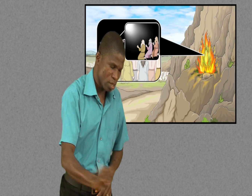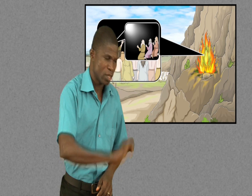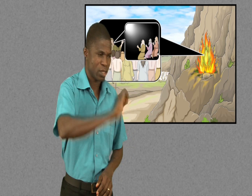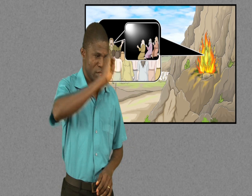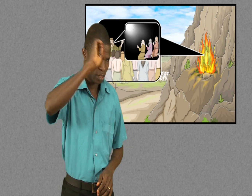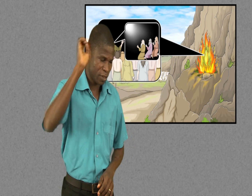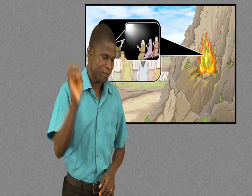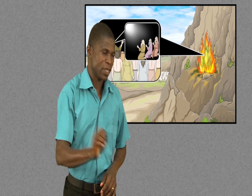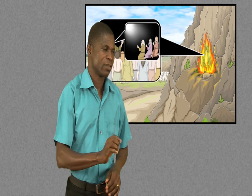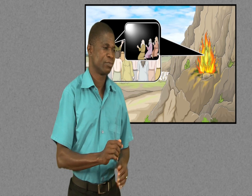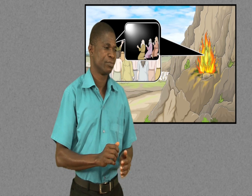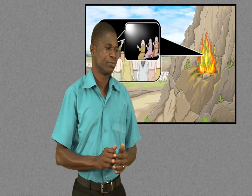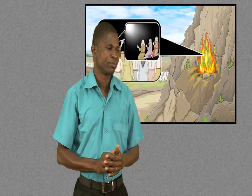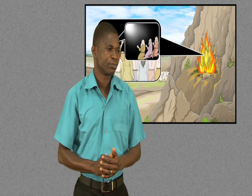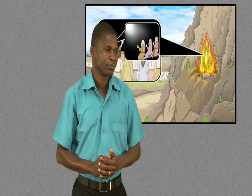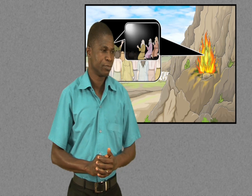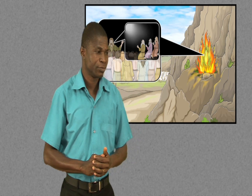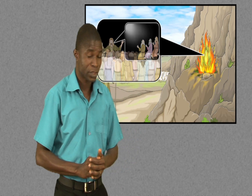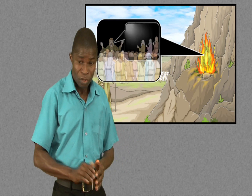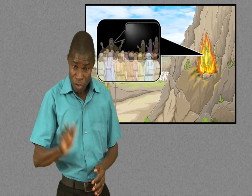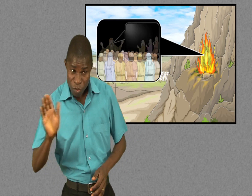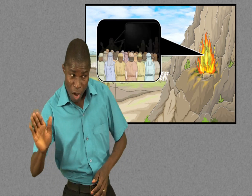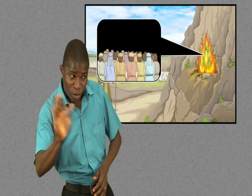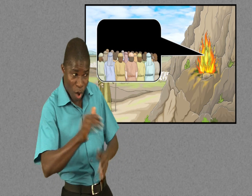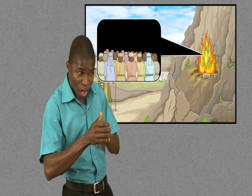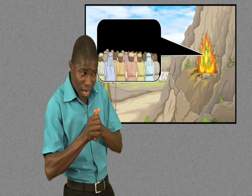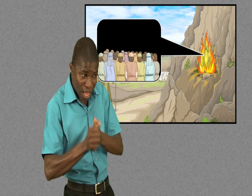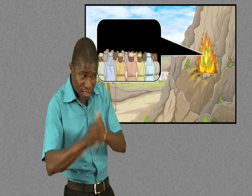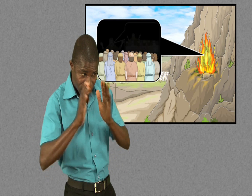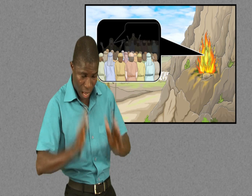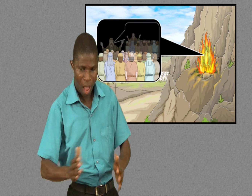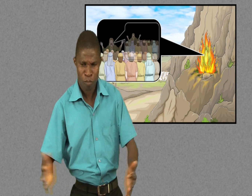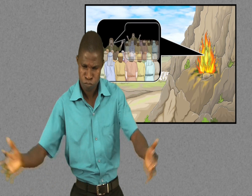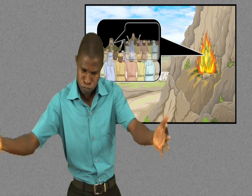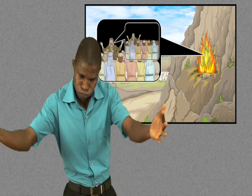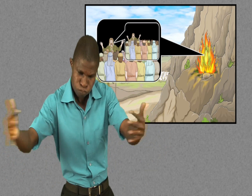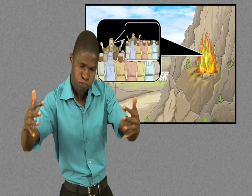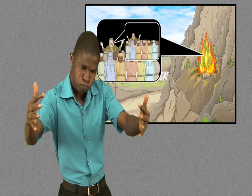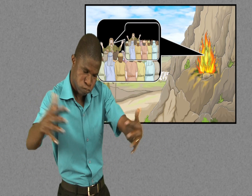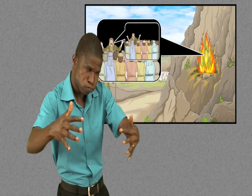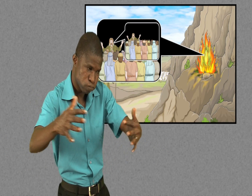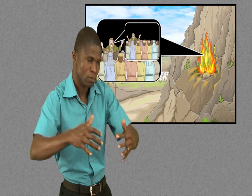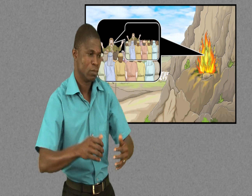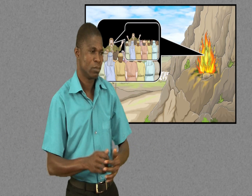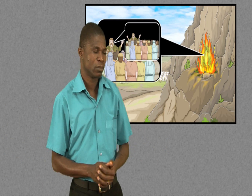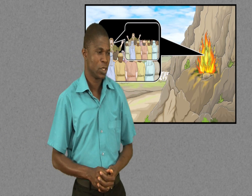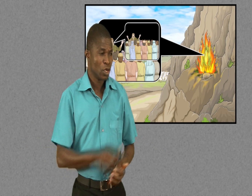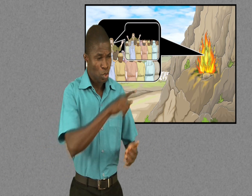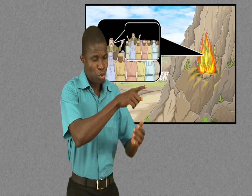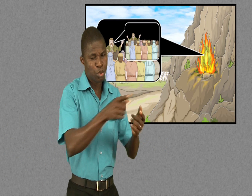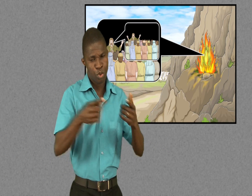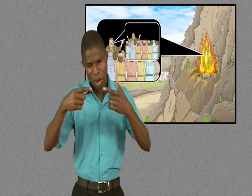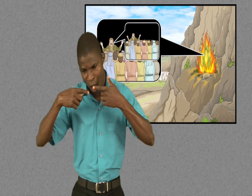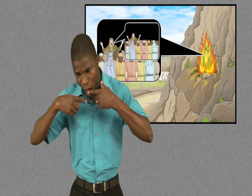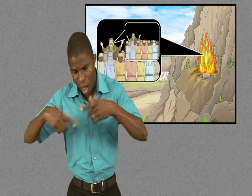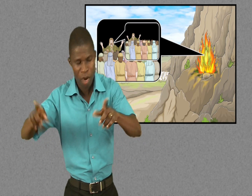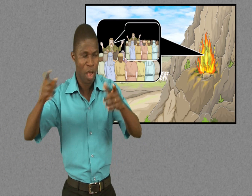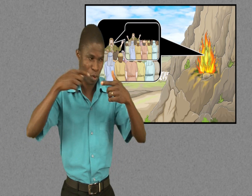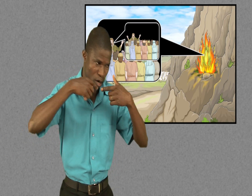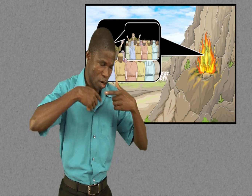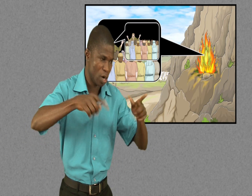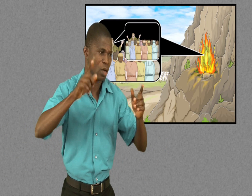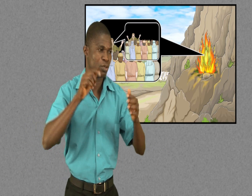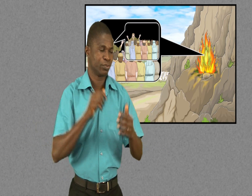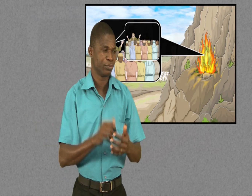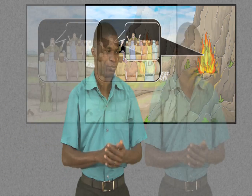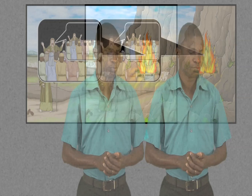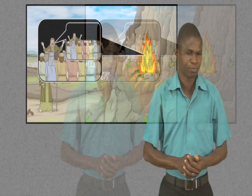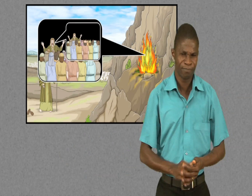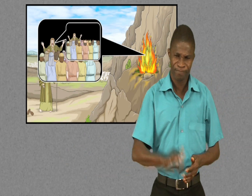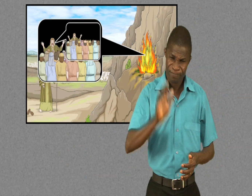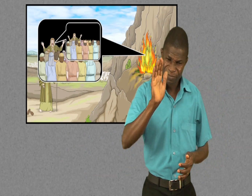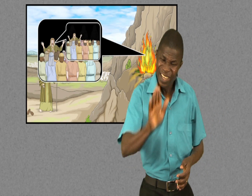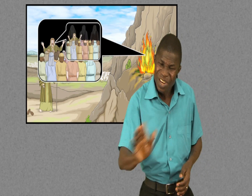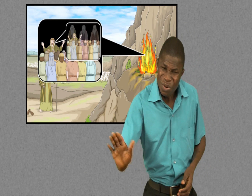This is My name forever, and this is how I am to be remembered in every generation.